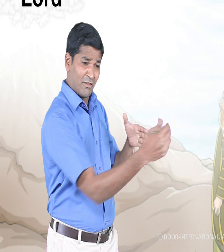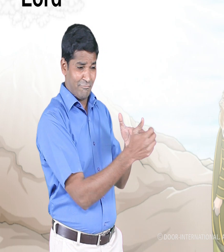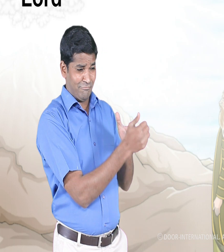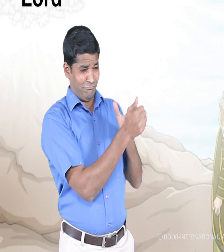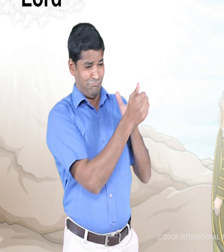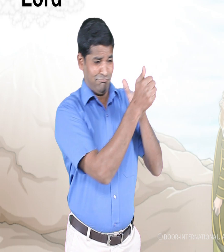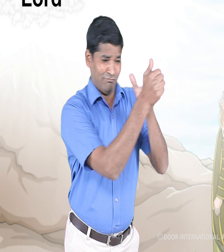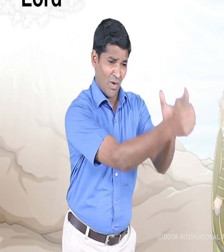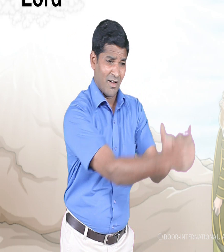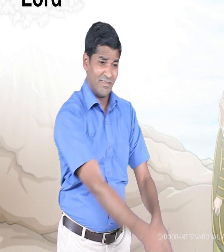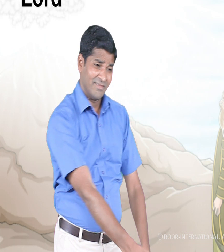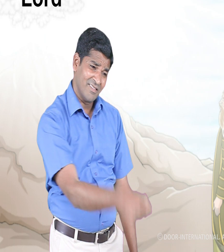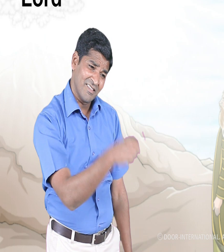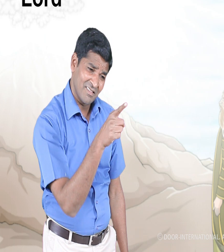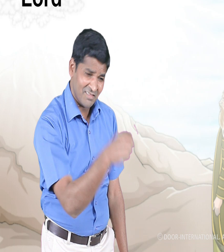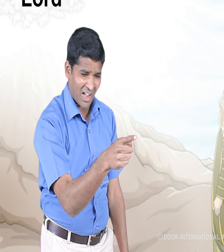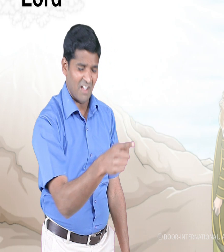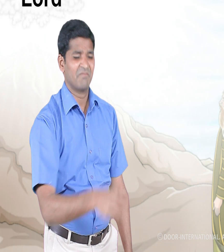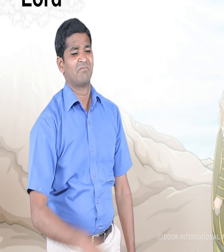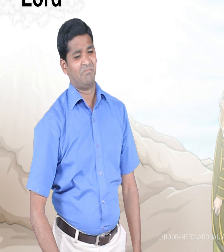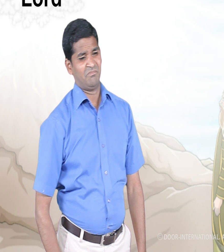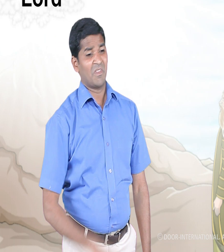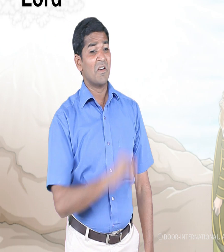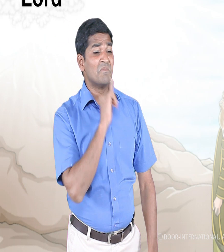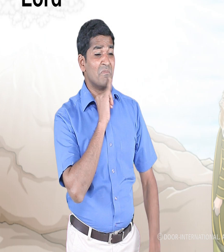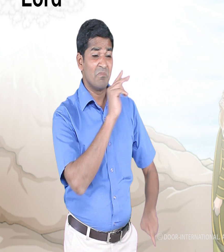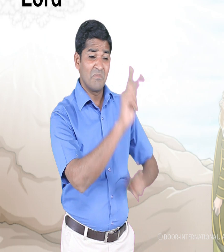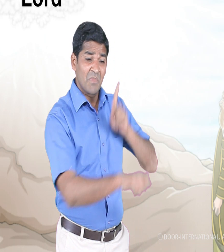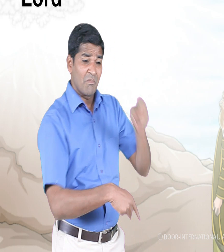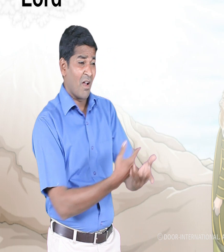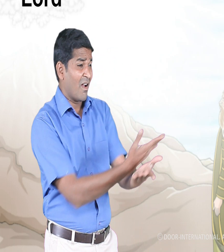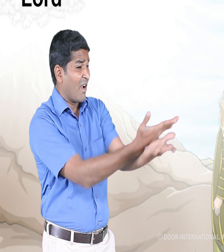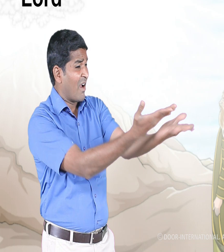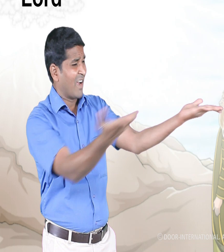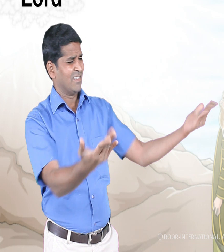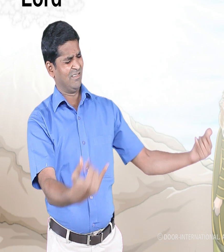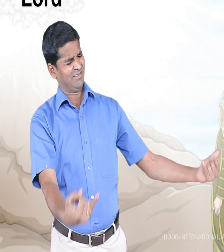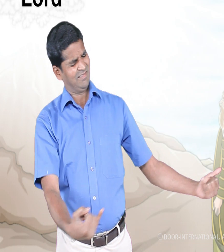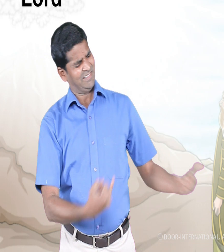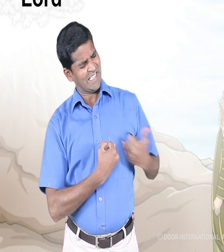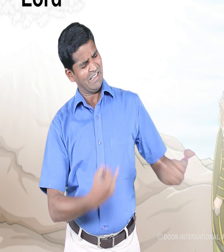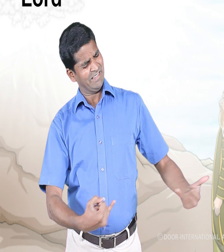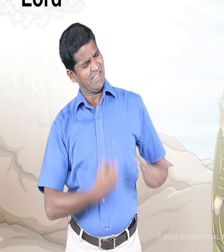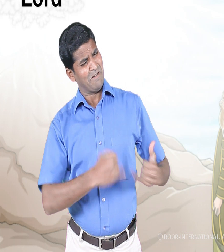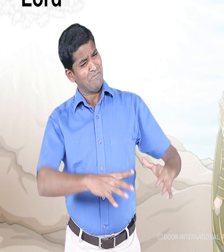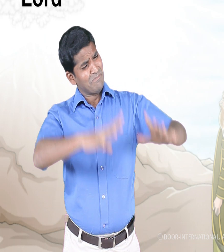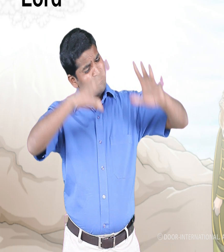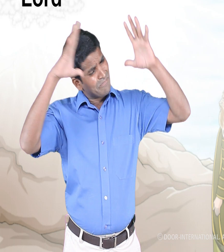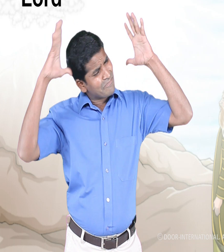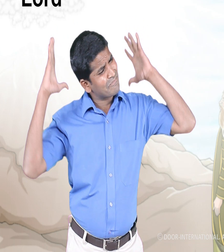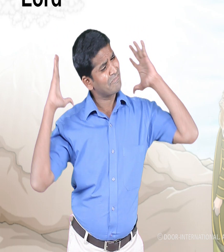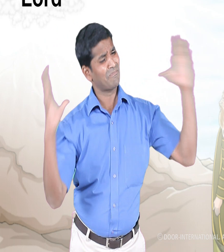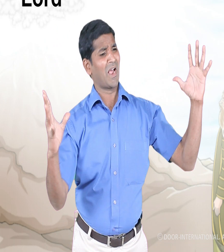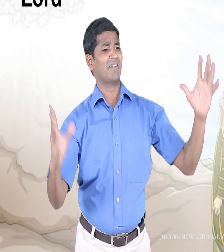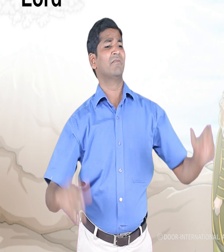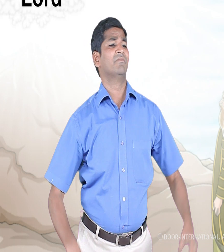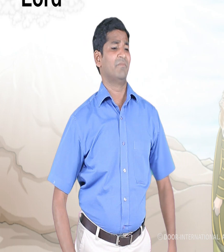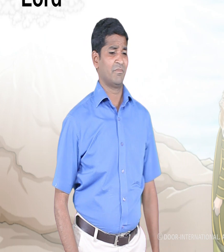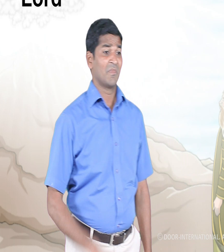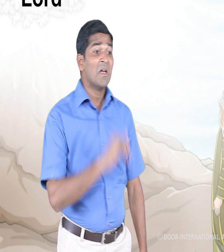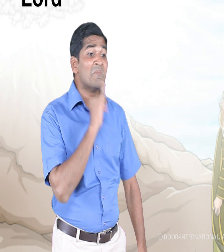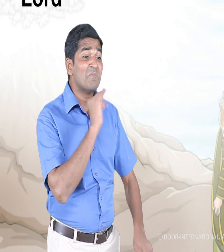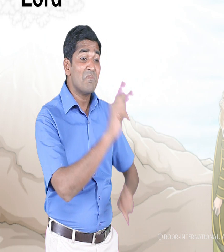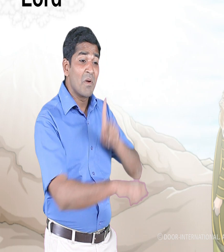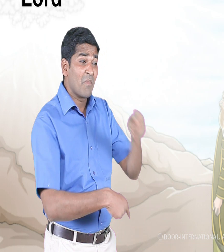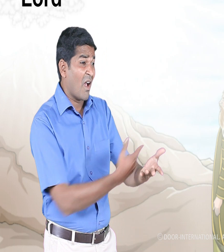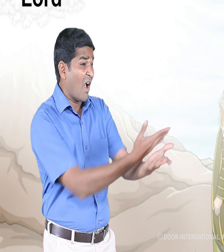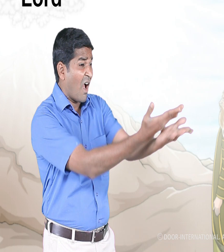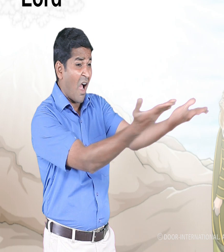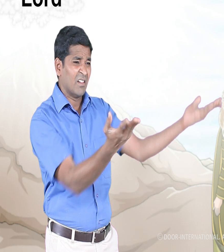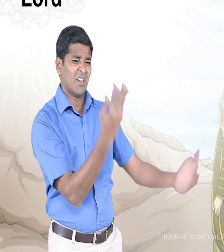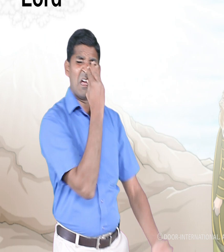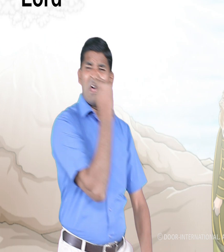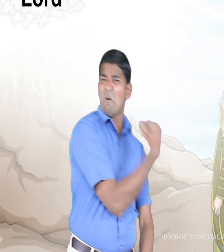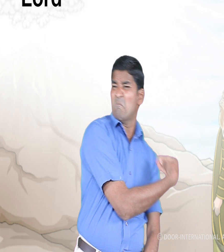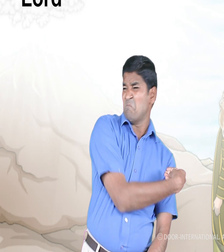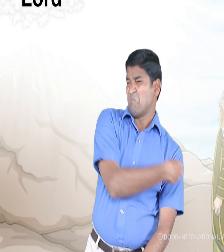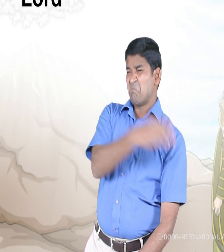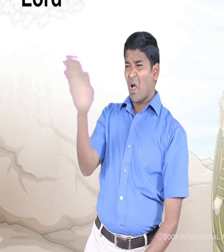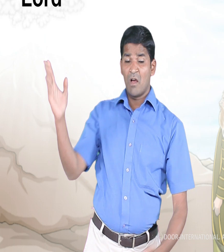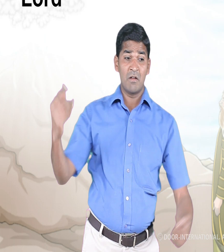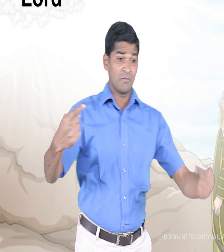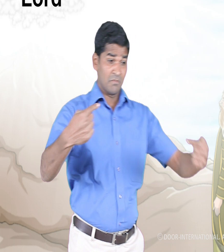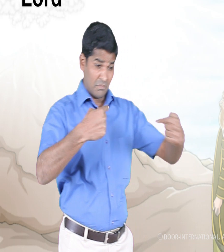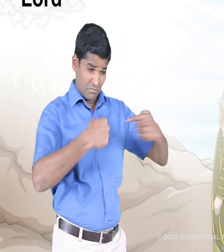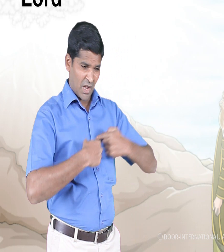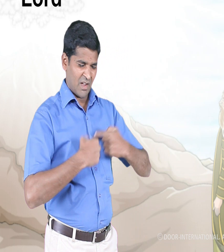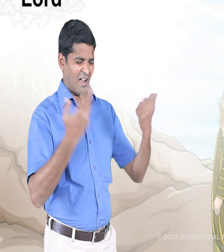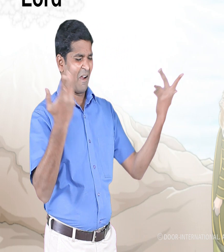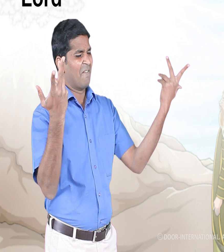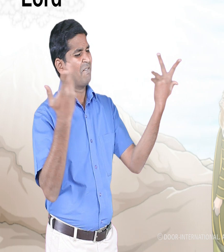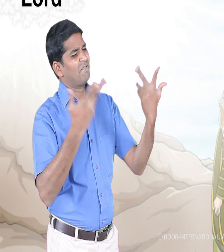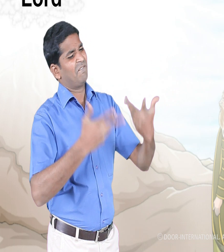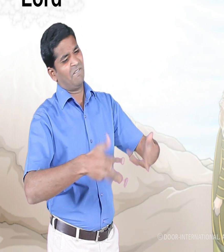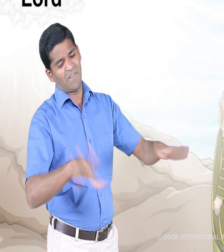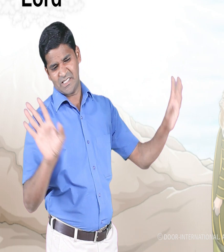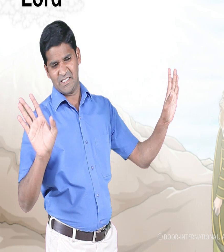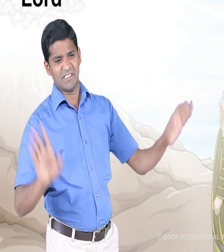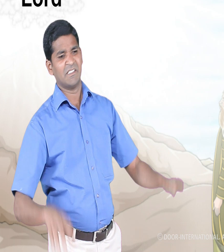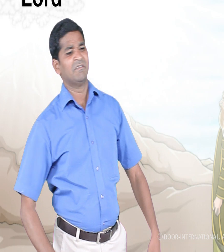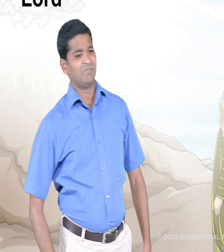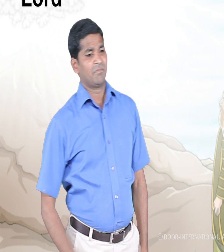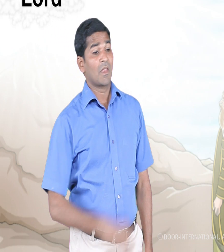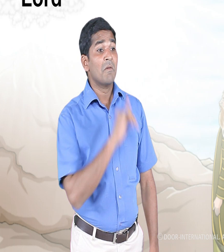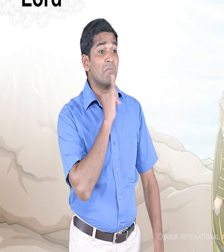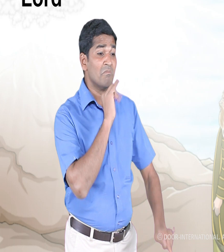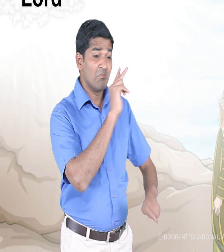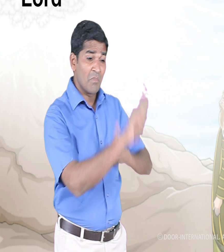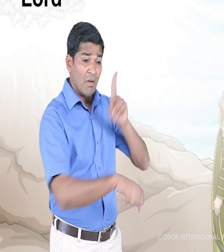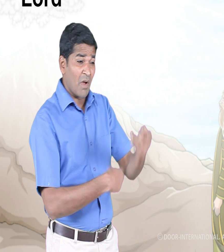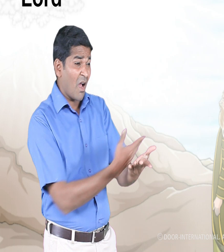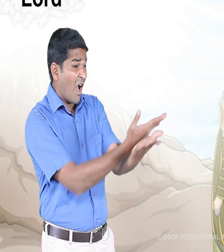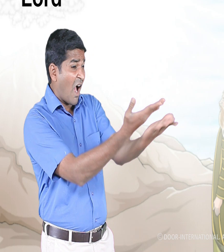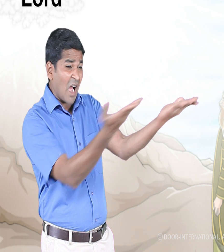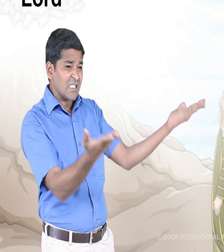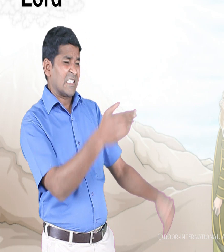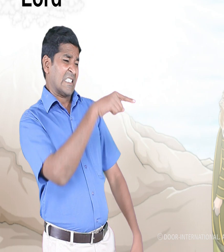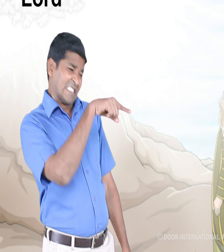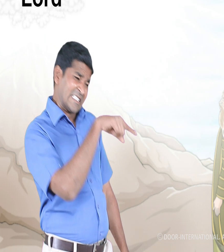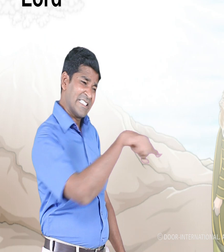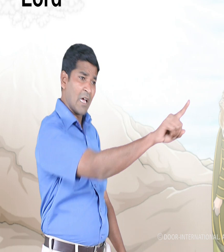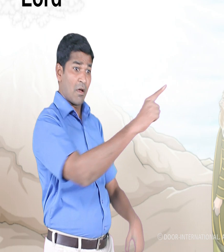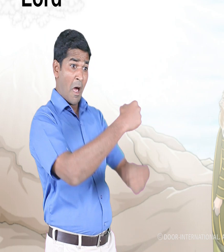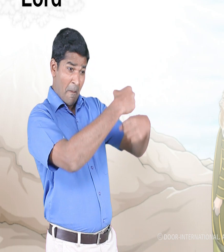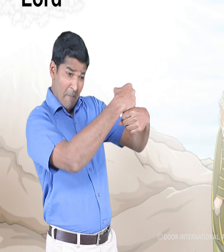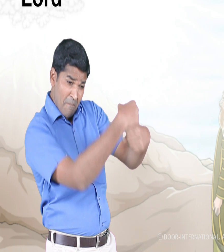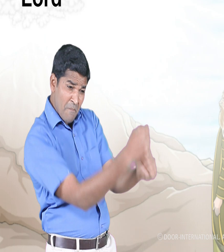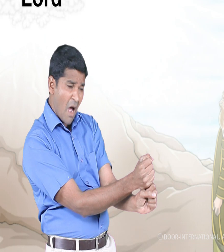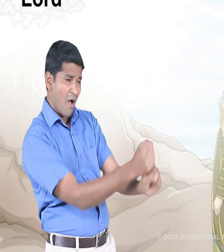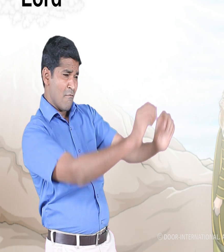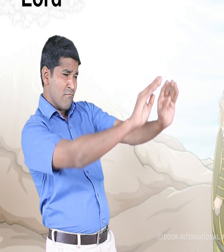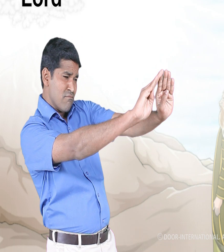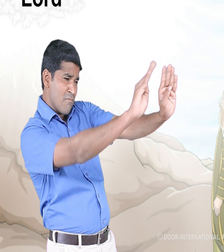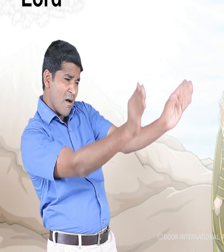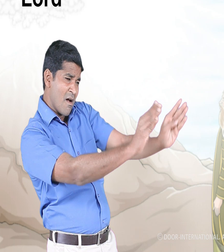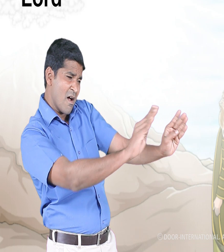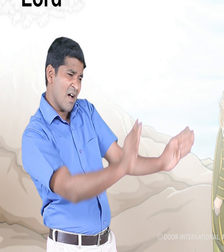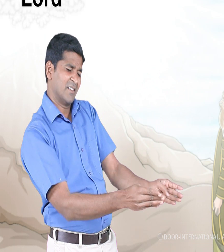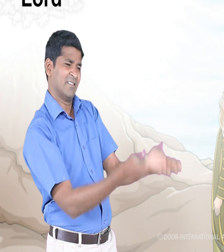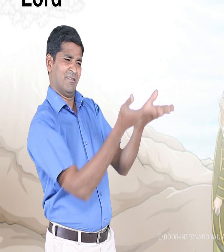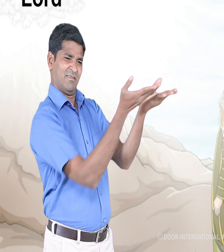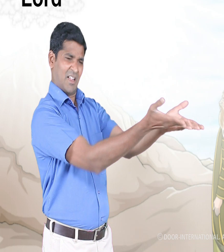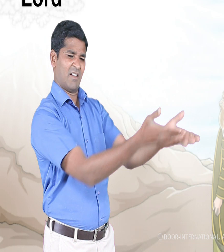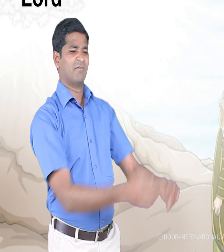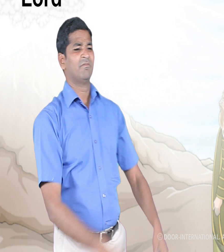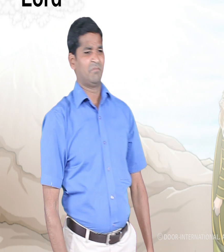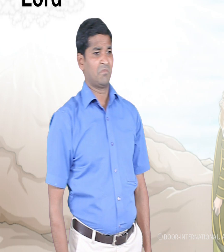How quickly they have turned aside from the way that I commanded them!